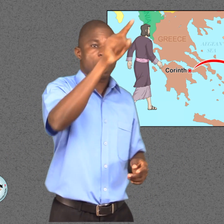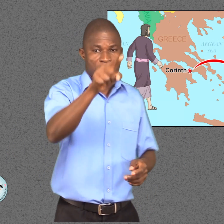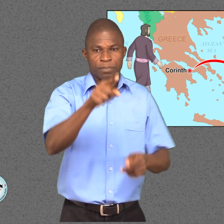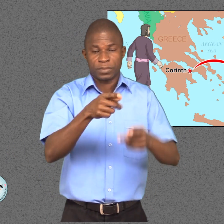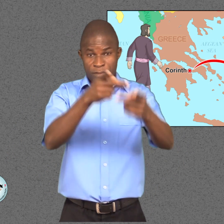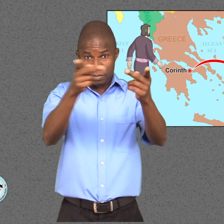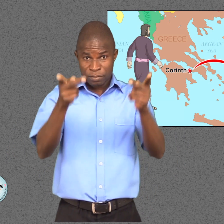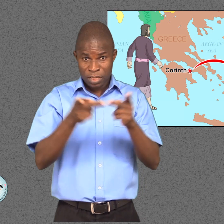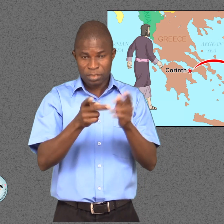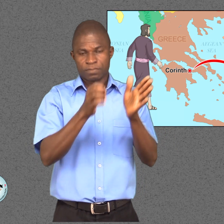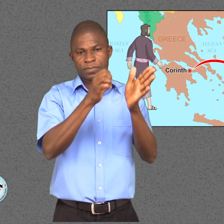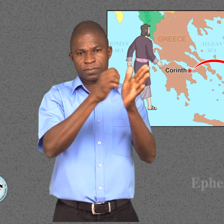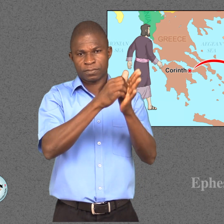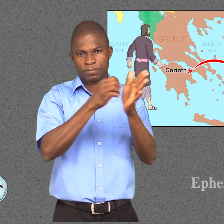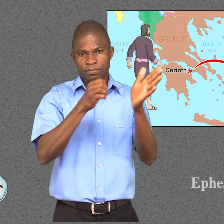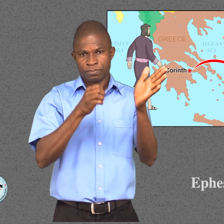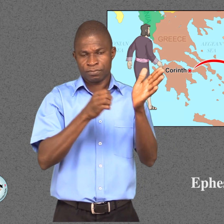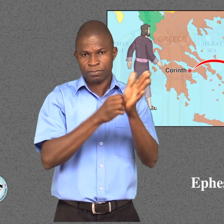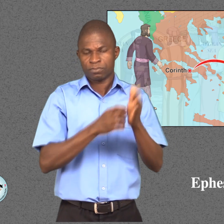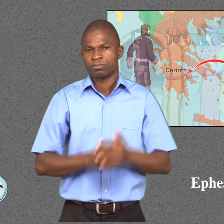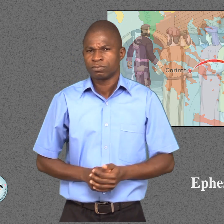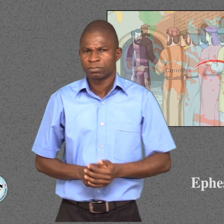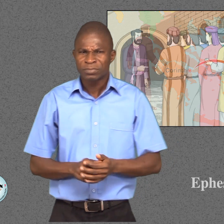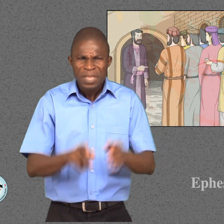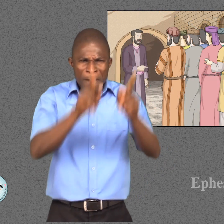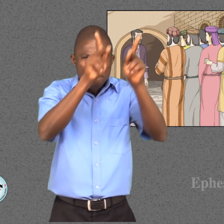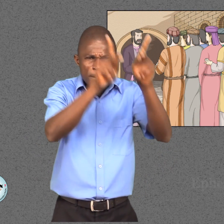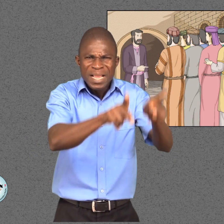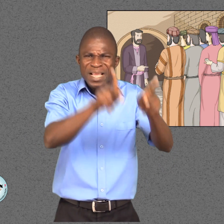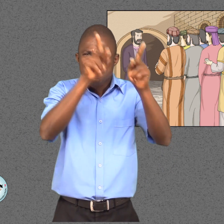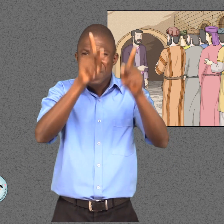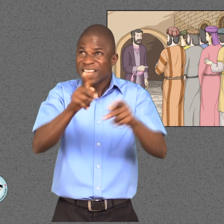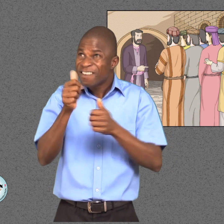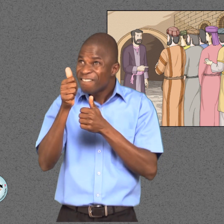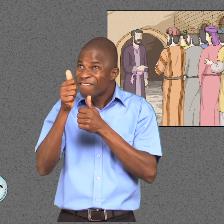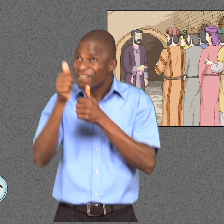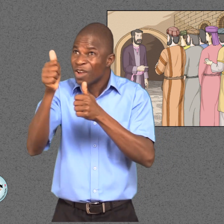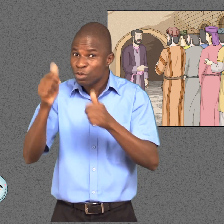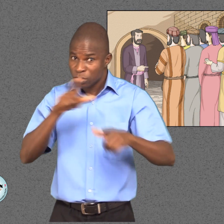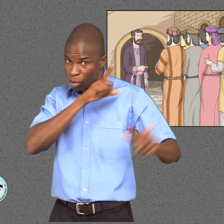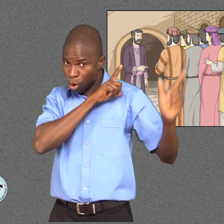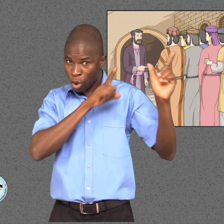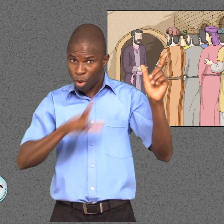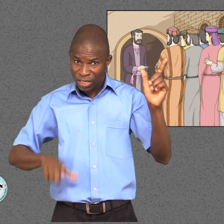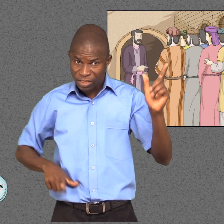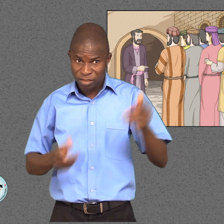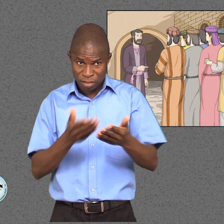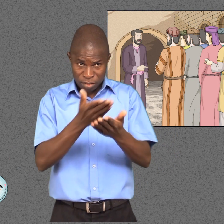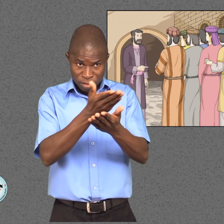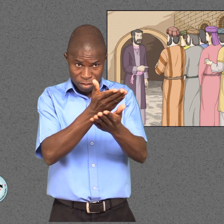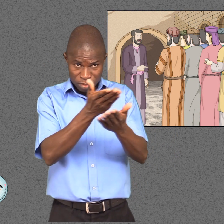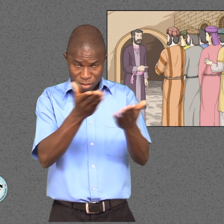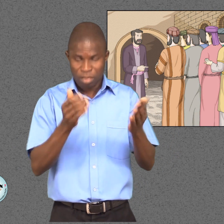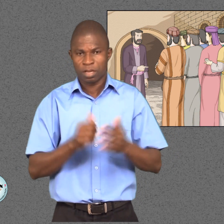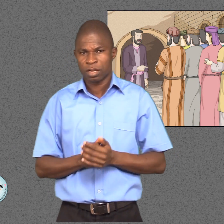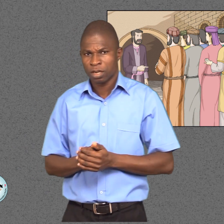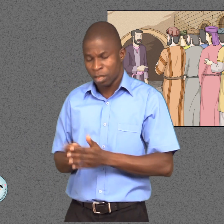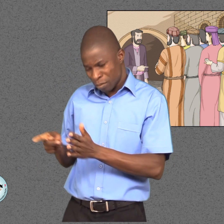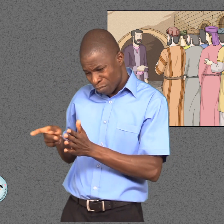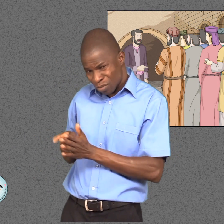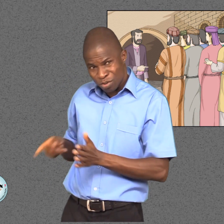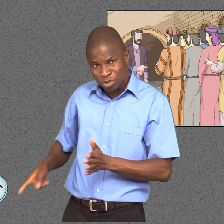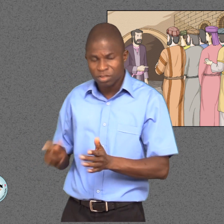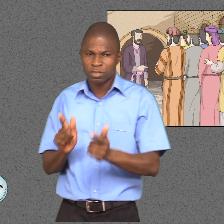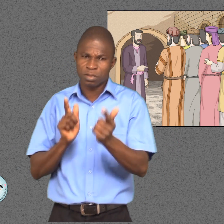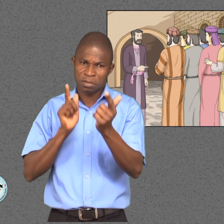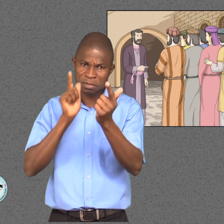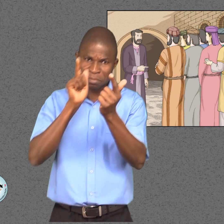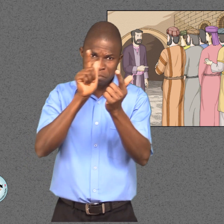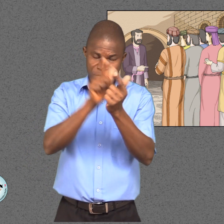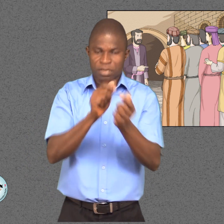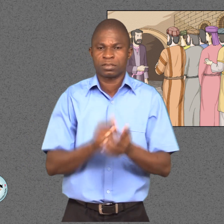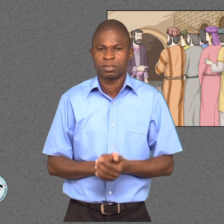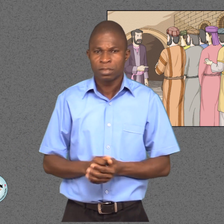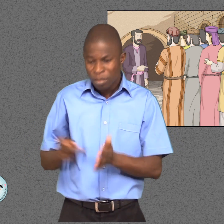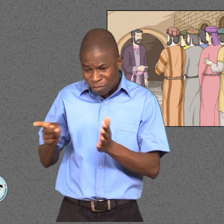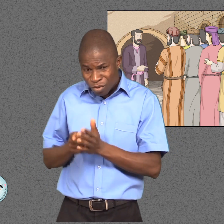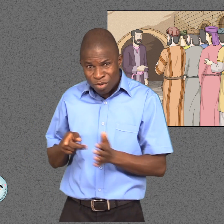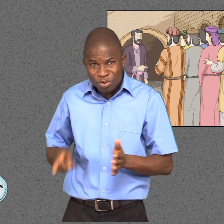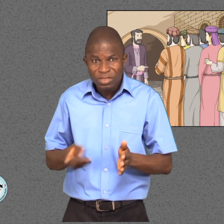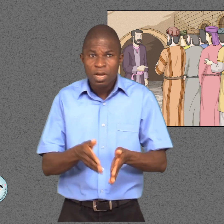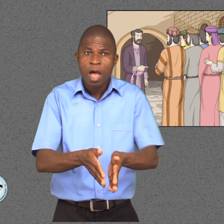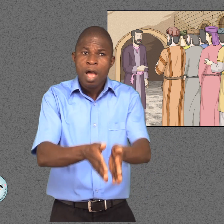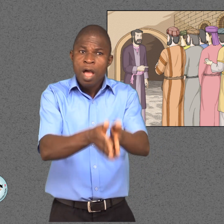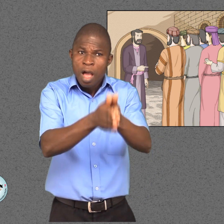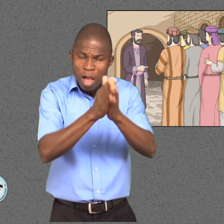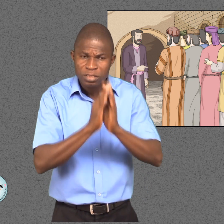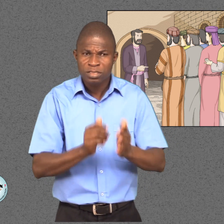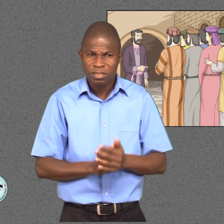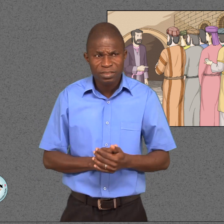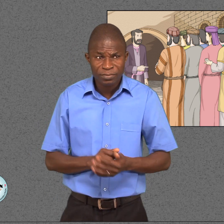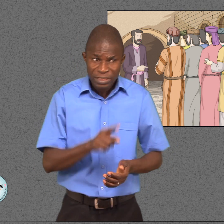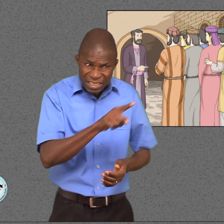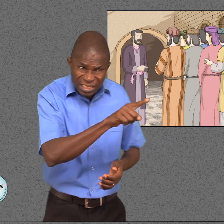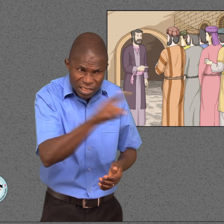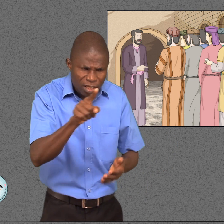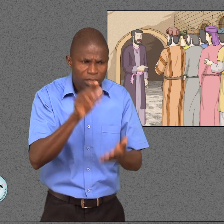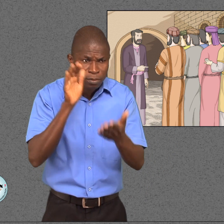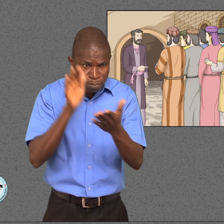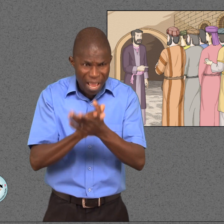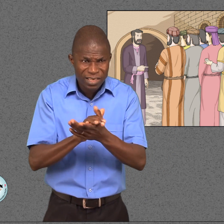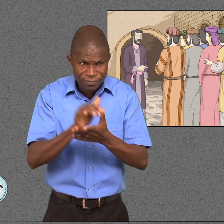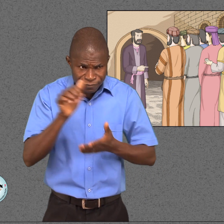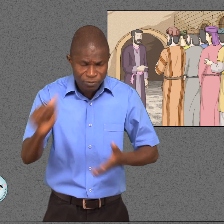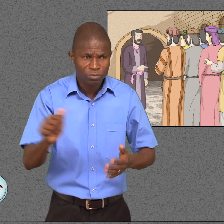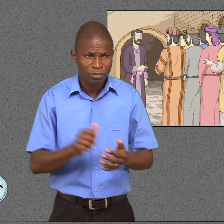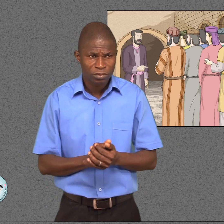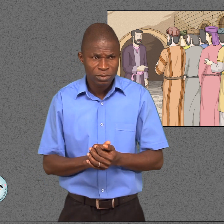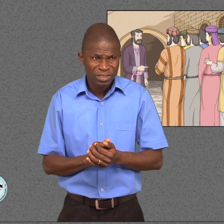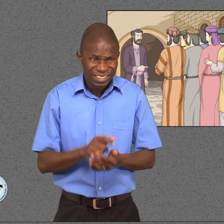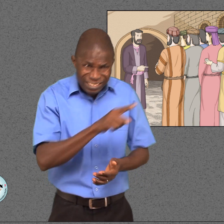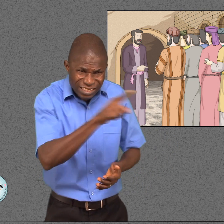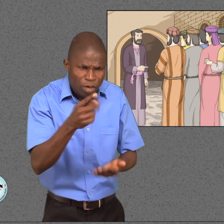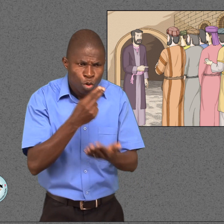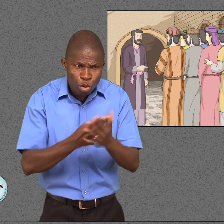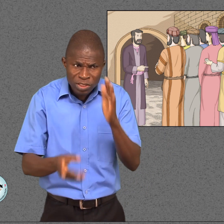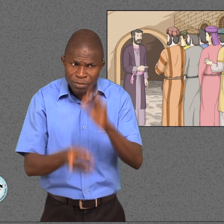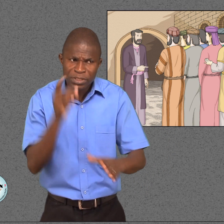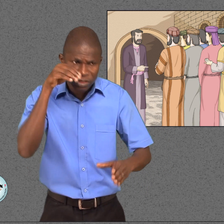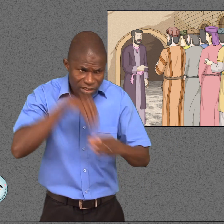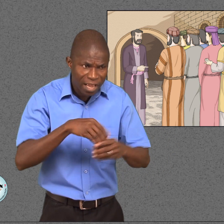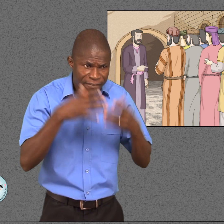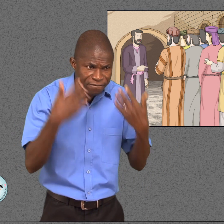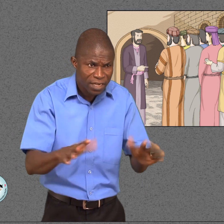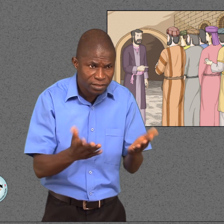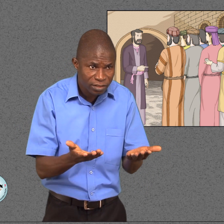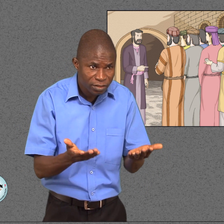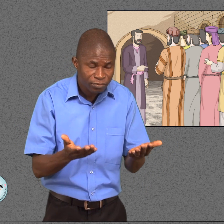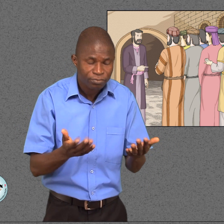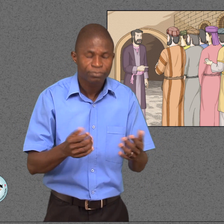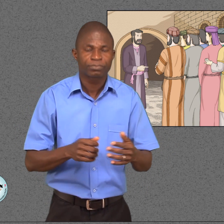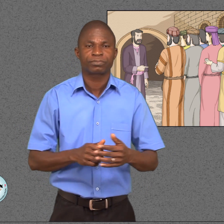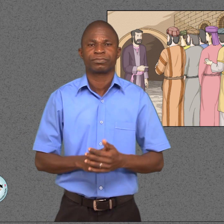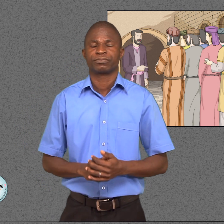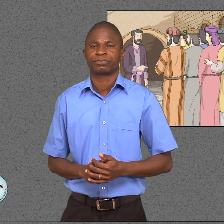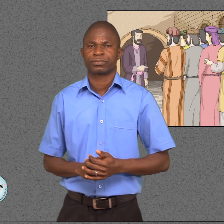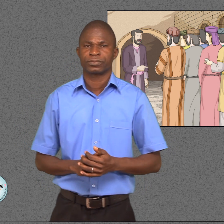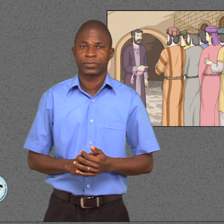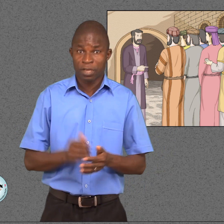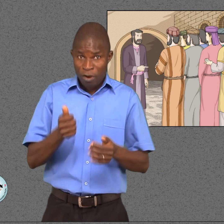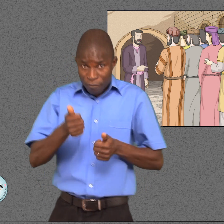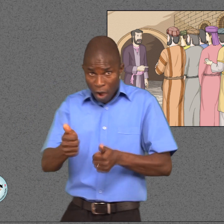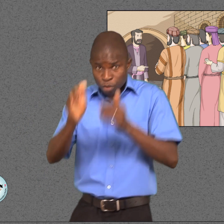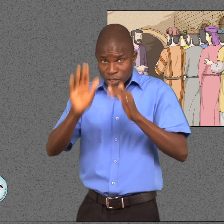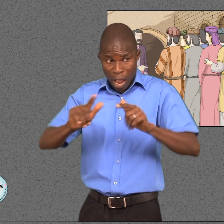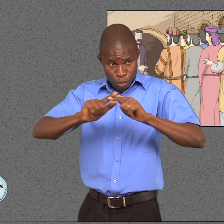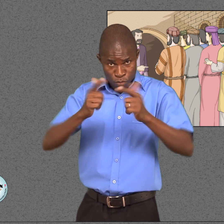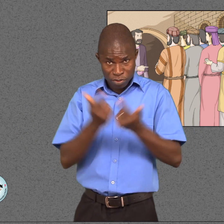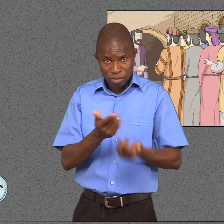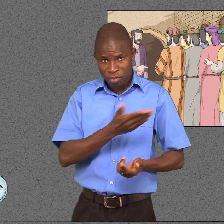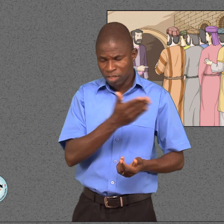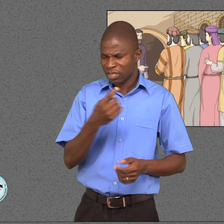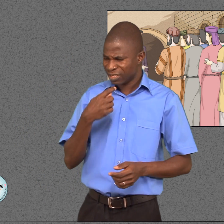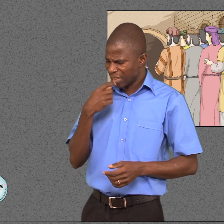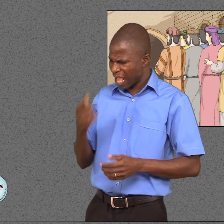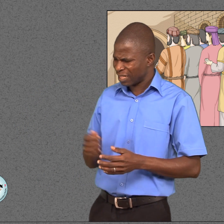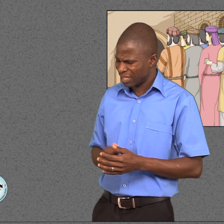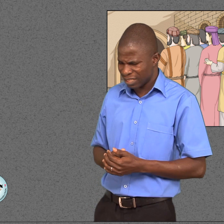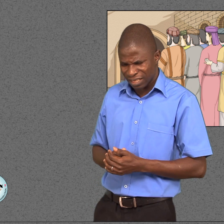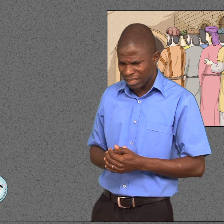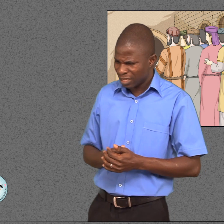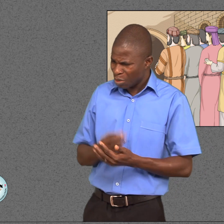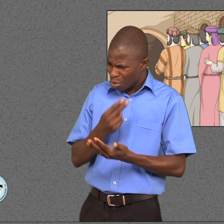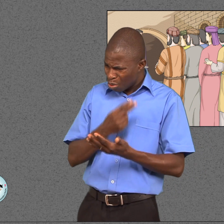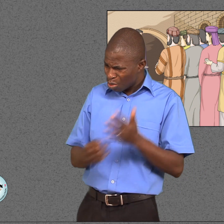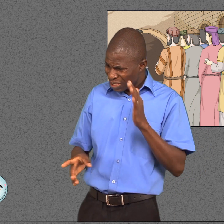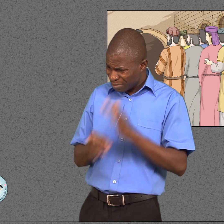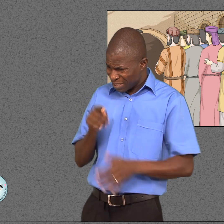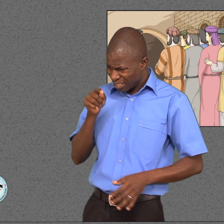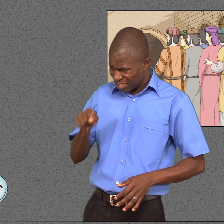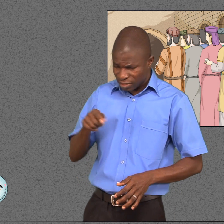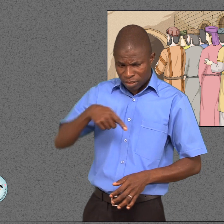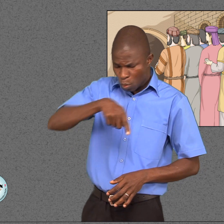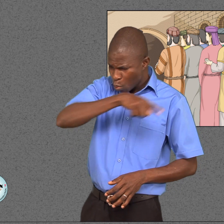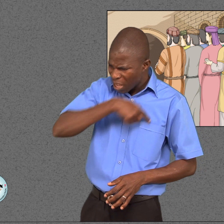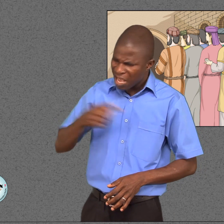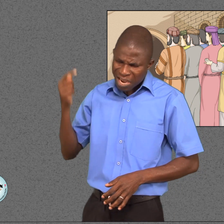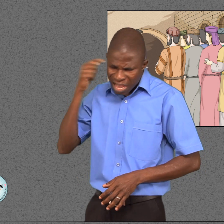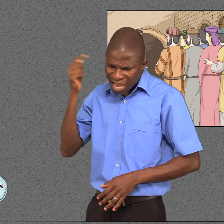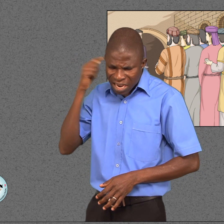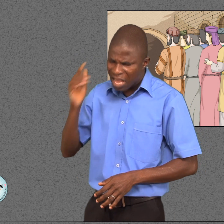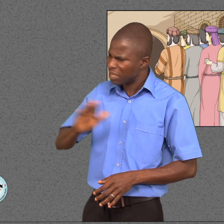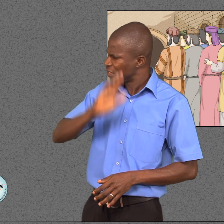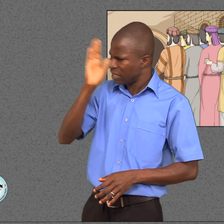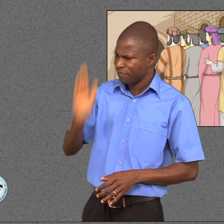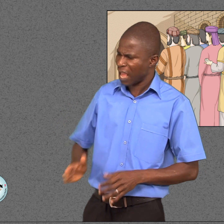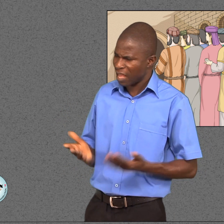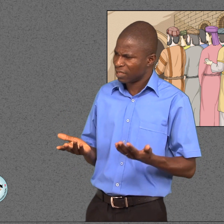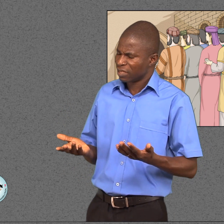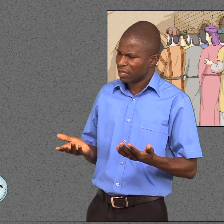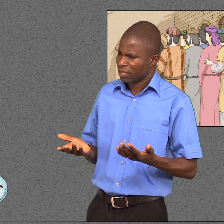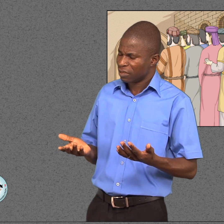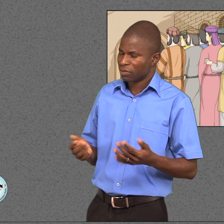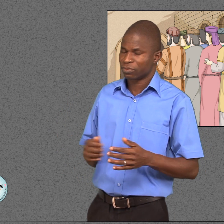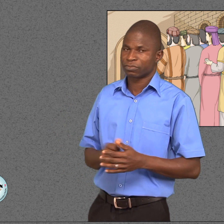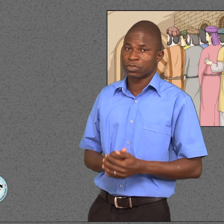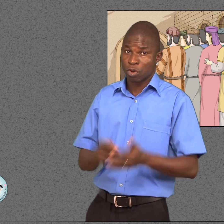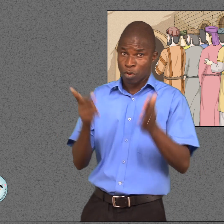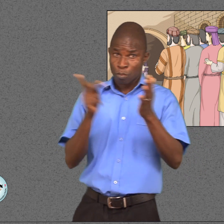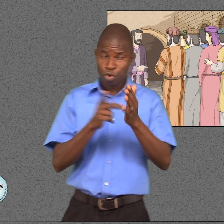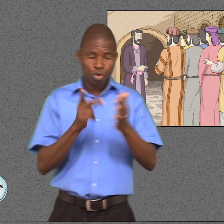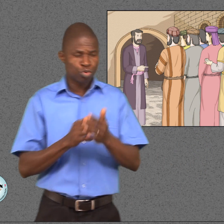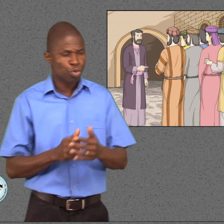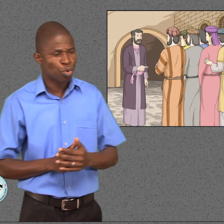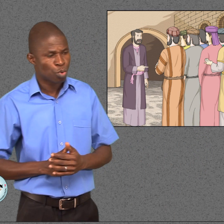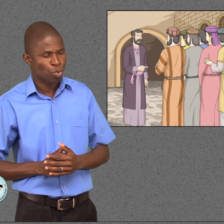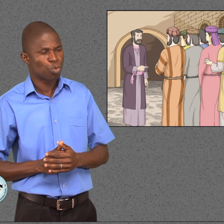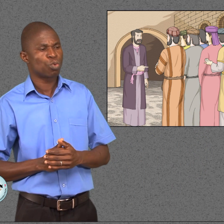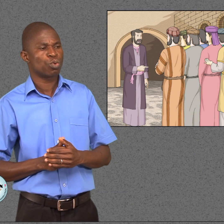There he found some disciples and asked them, “Did you receive the Holy Spirit when you became believers?”